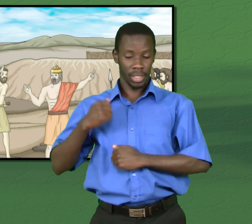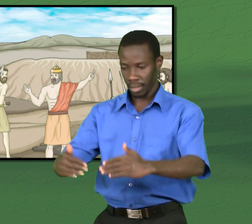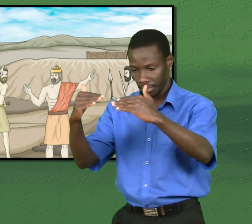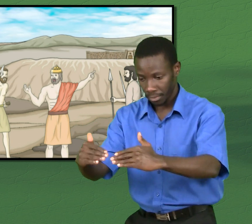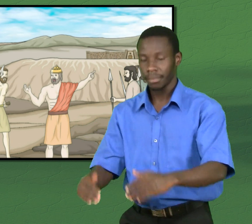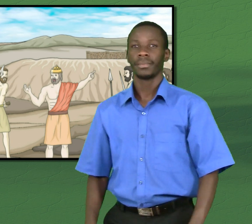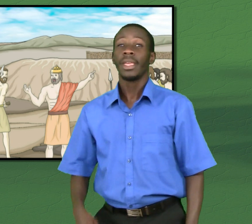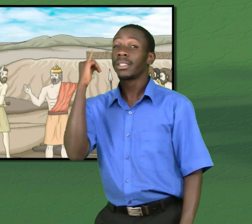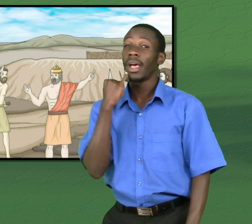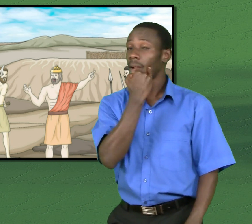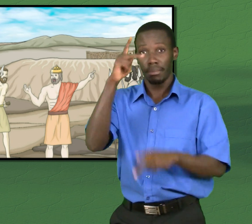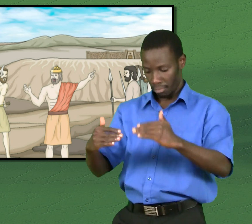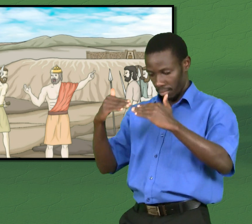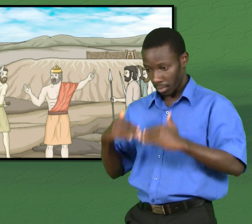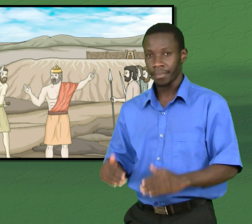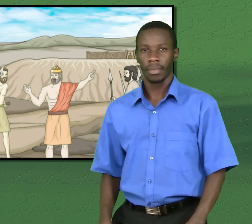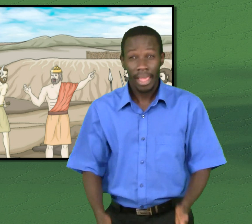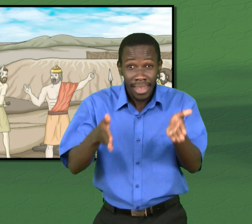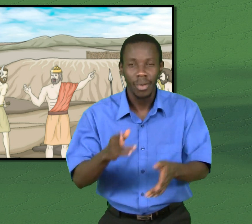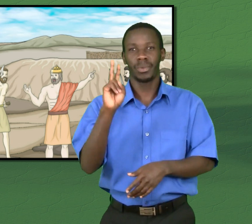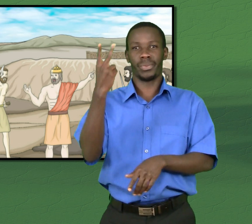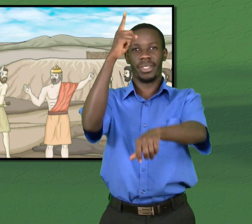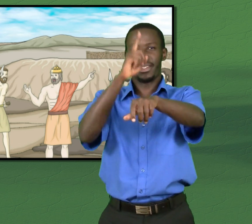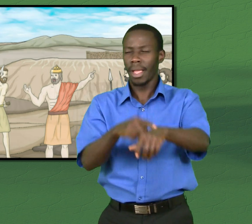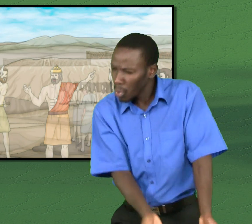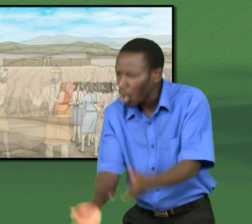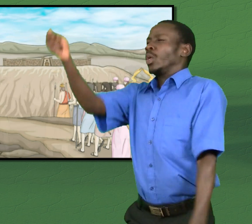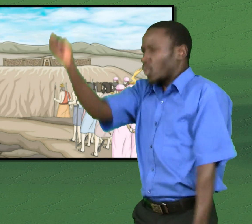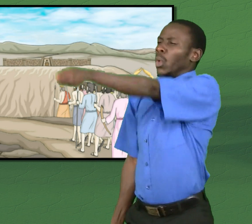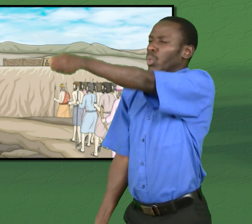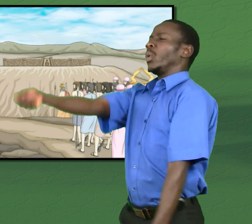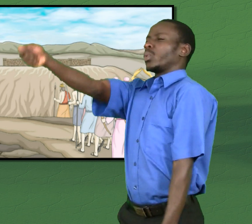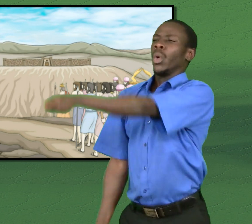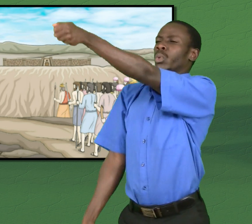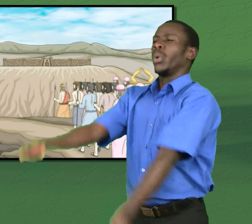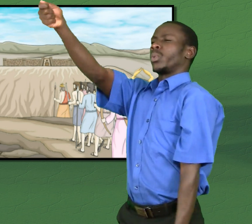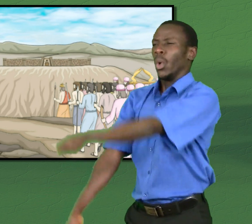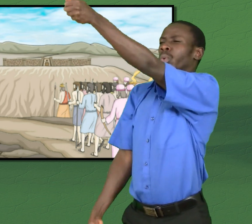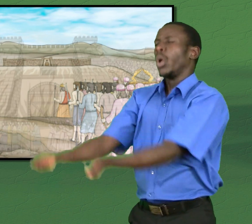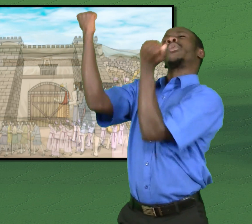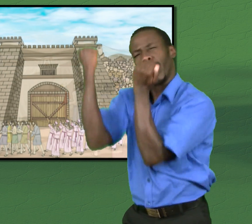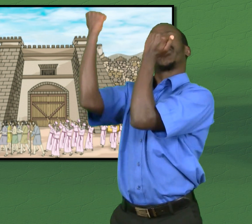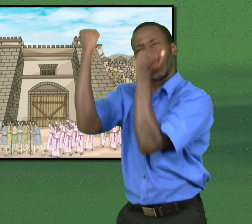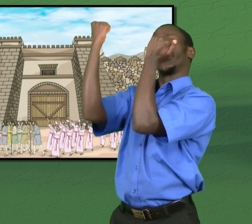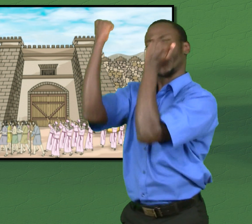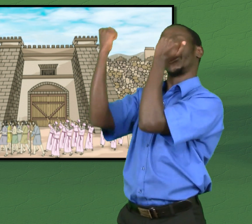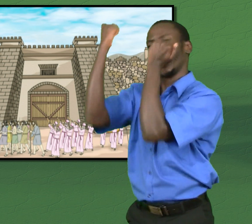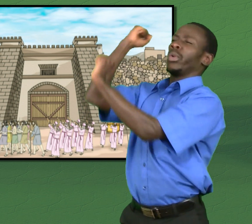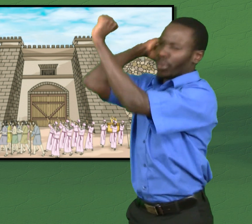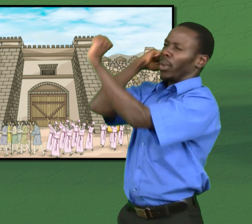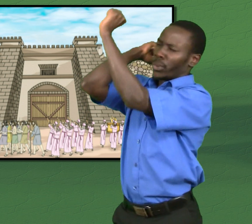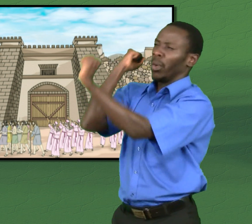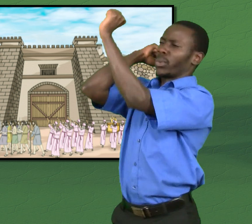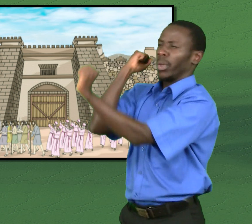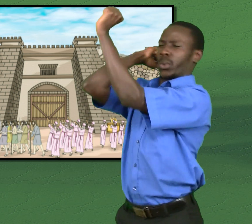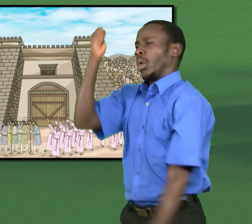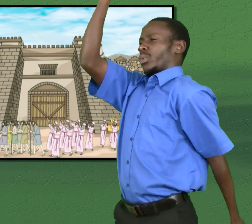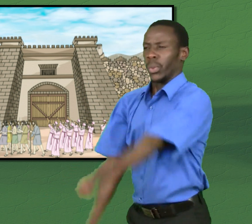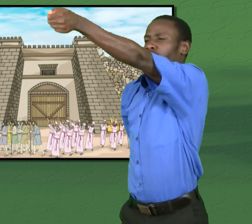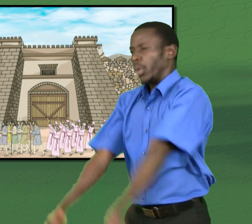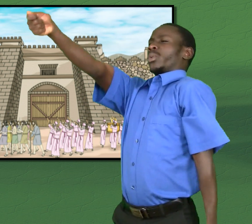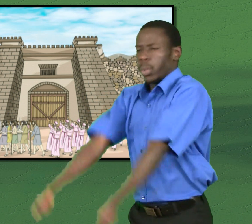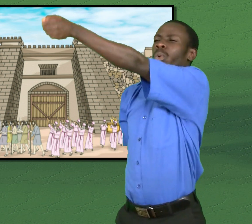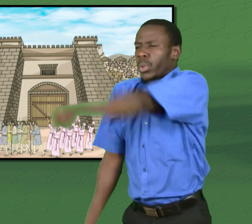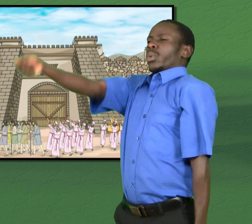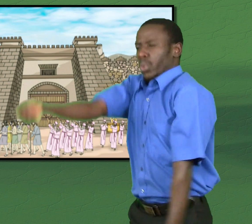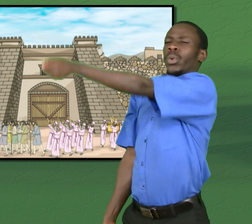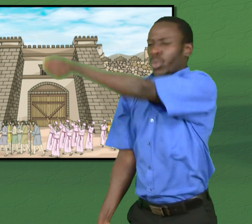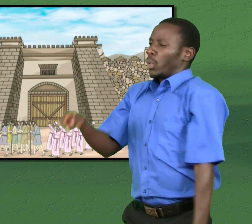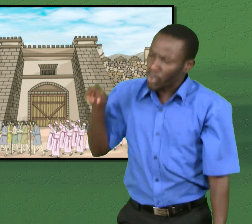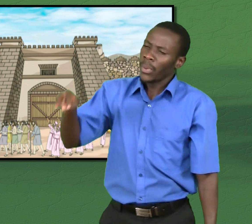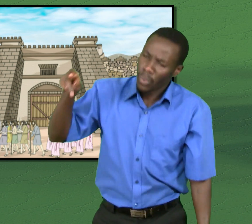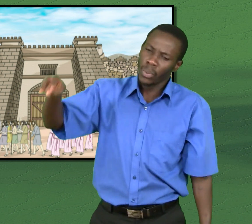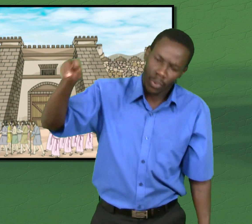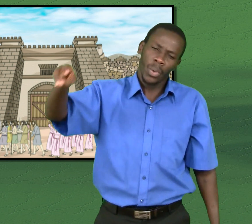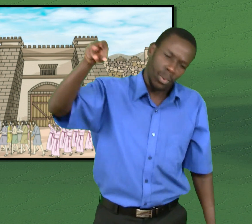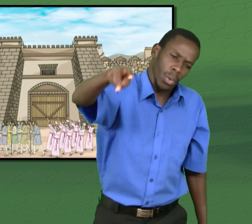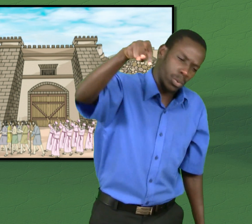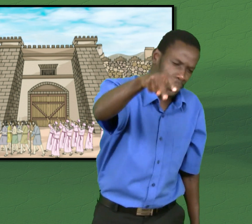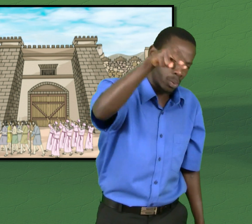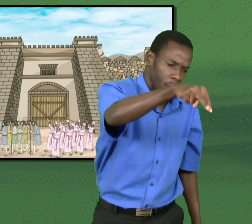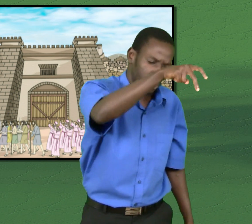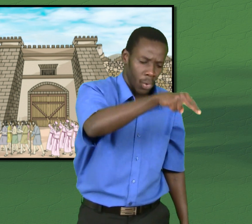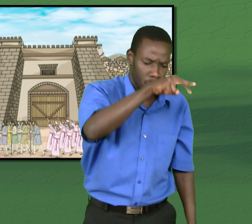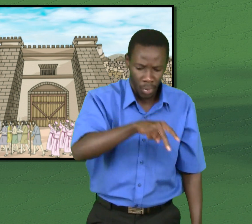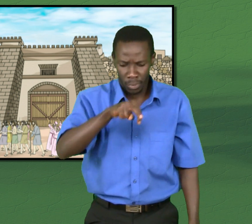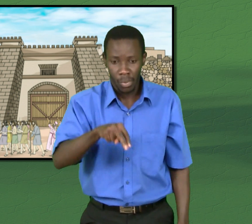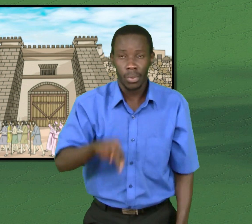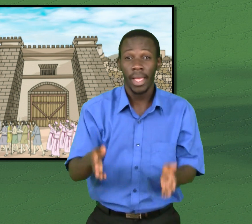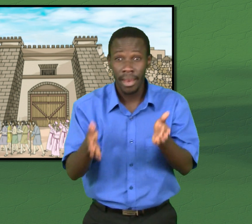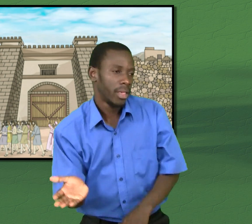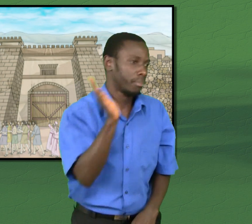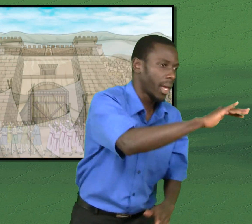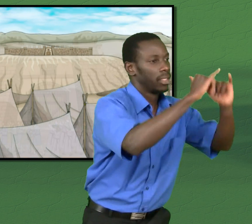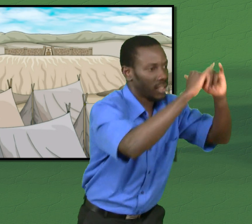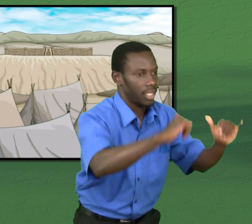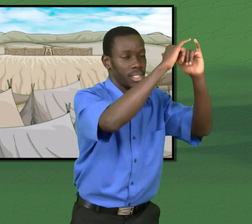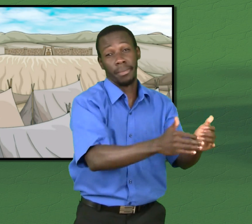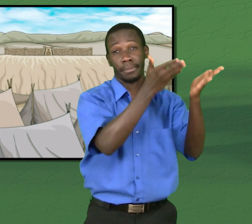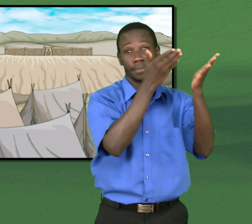The armed troops went in front of them and the rear guard followed the ark of the LORD, while the horns kept sounding.